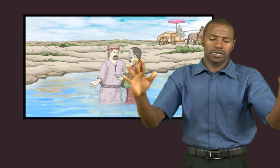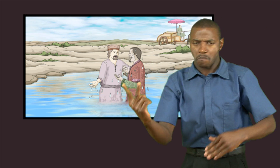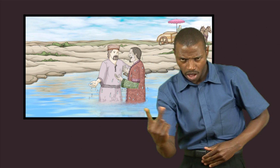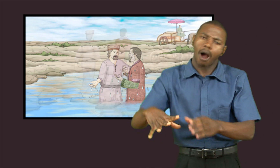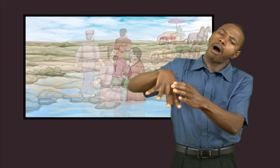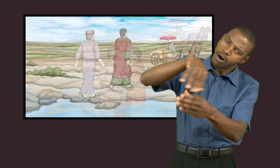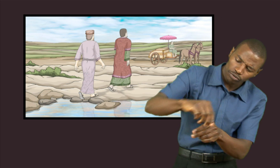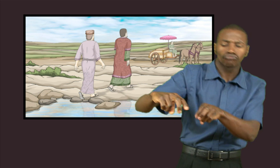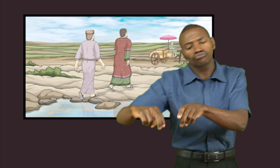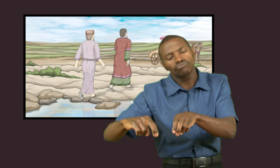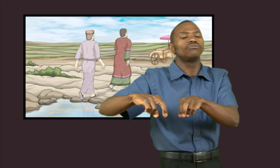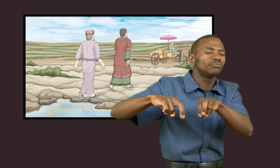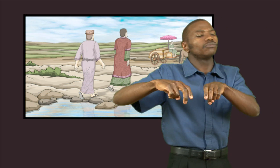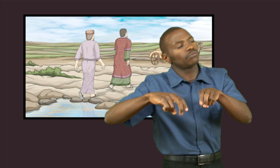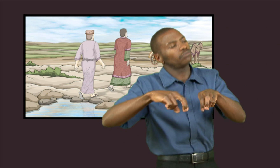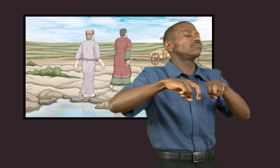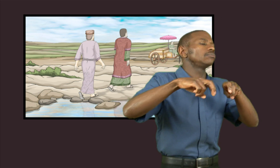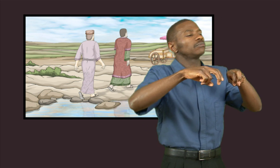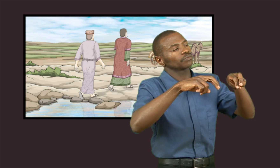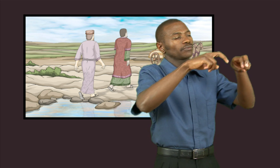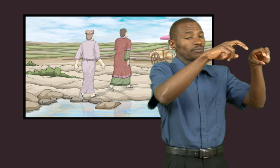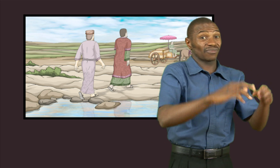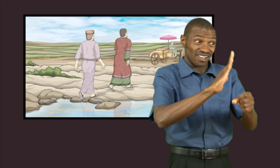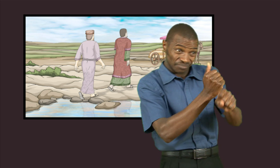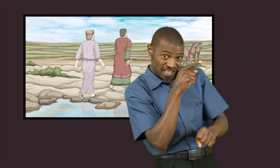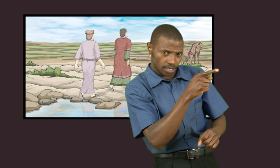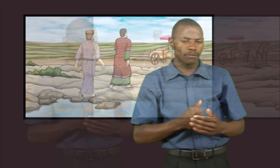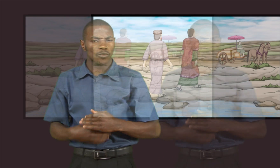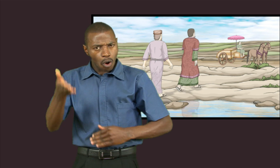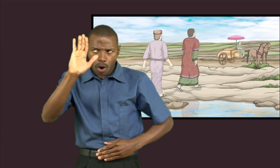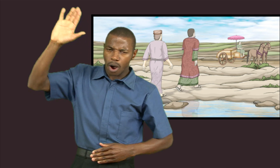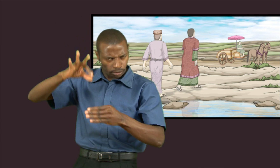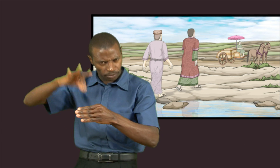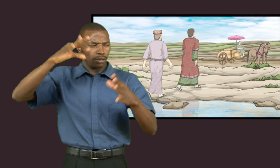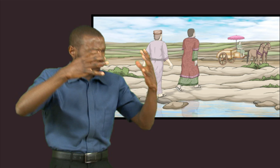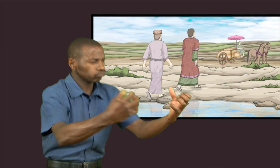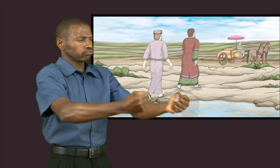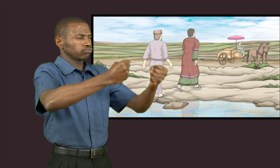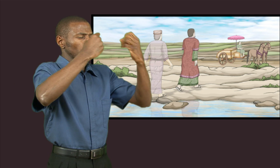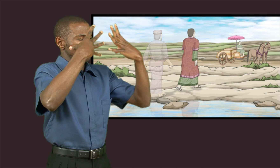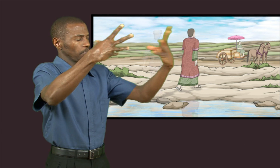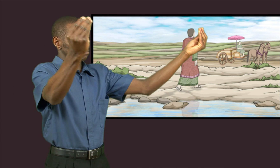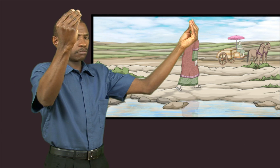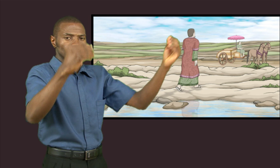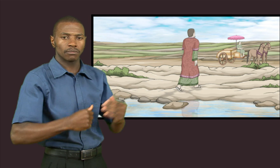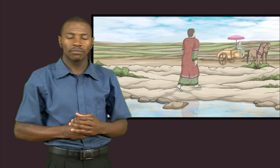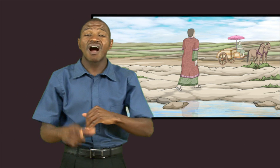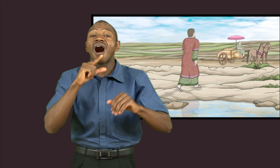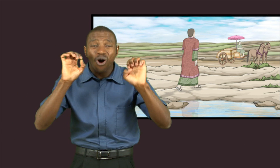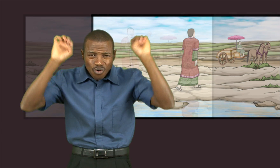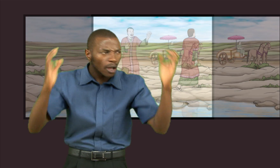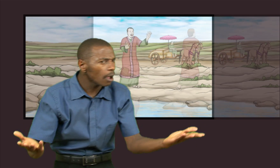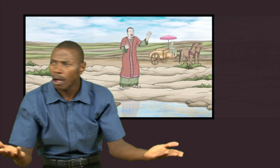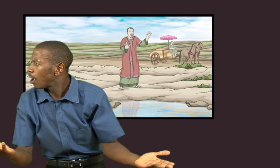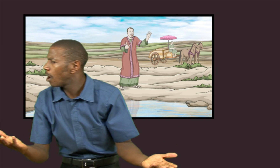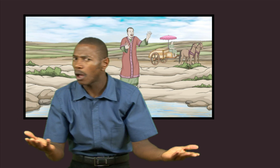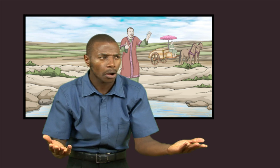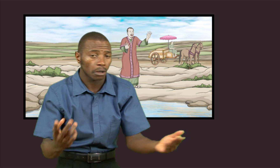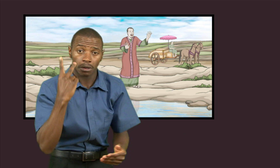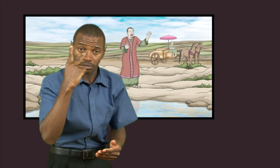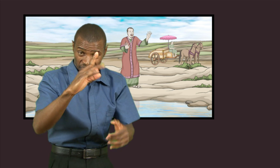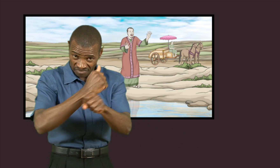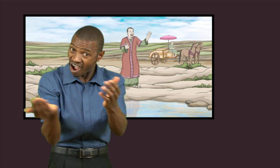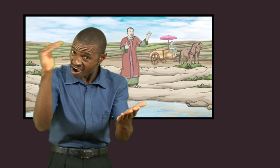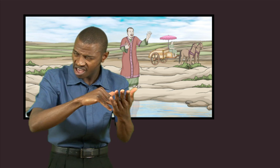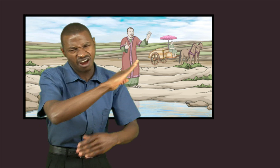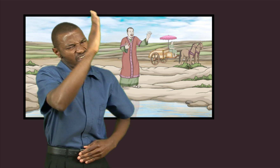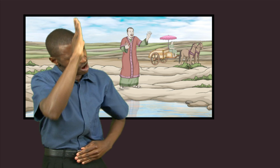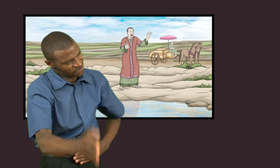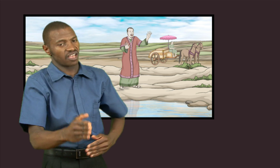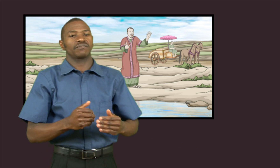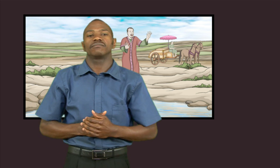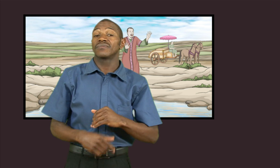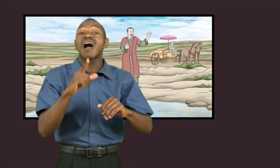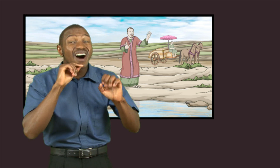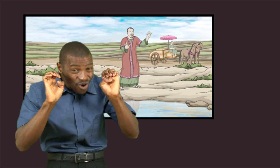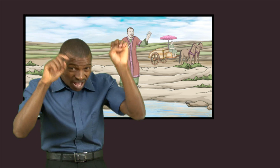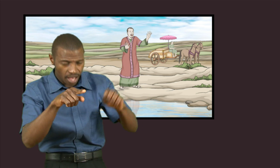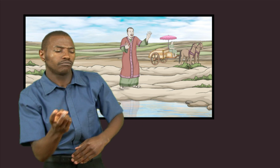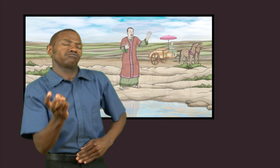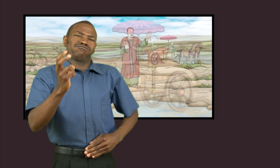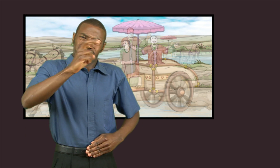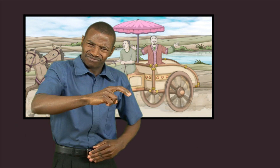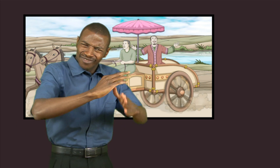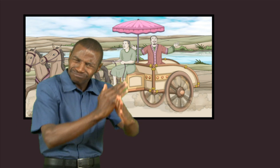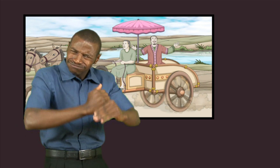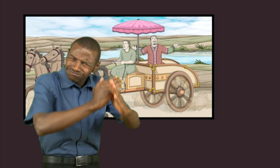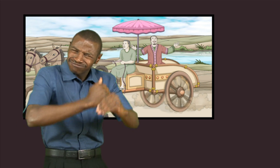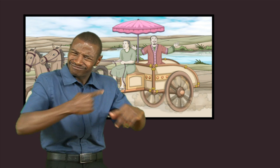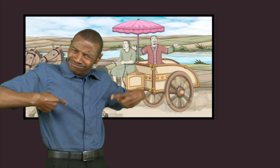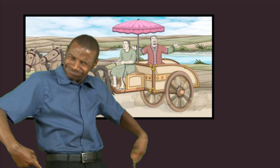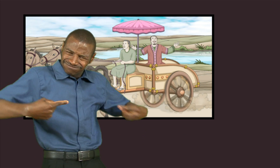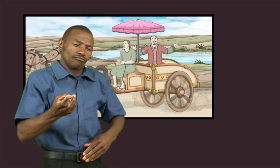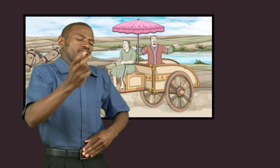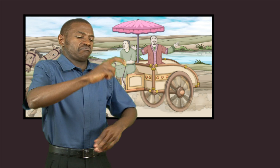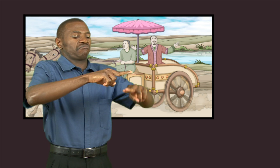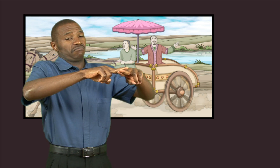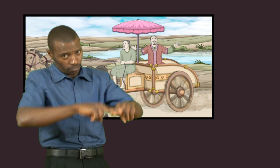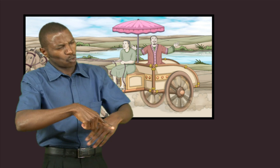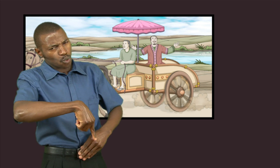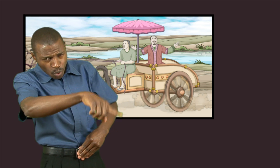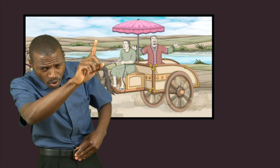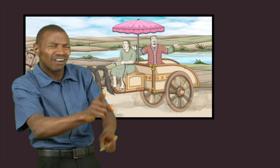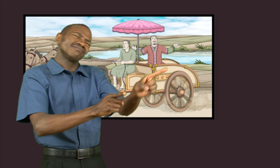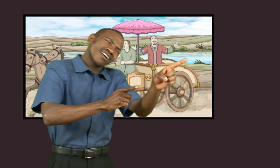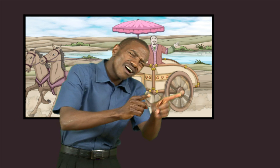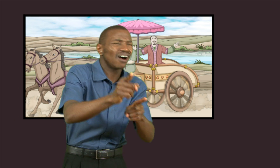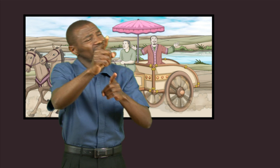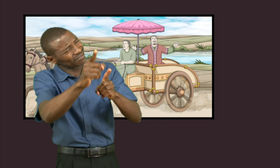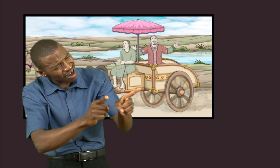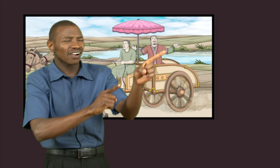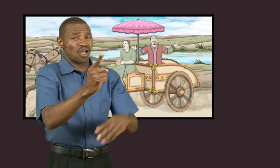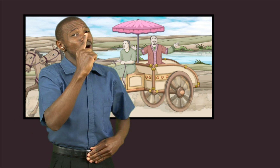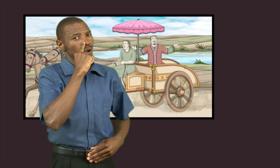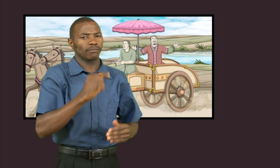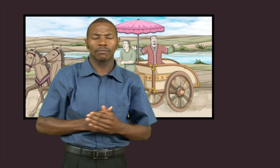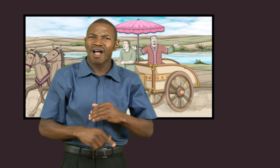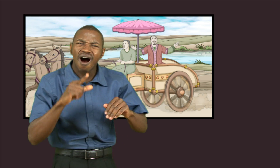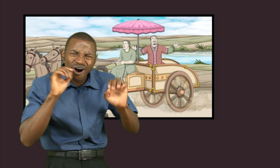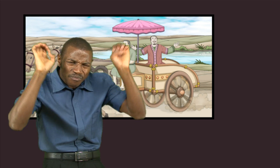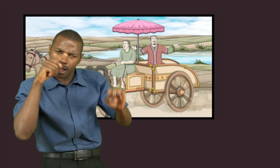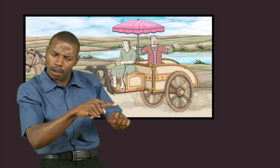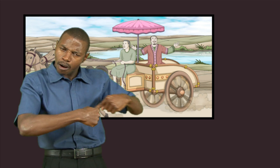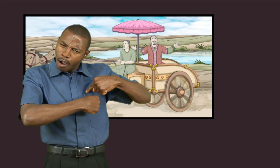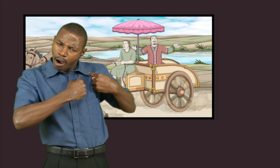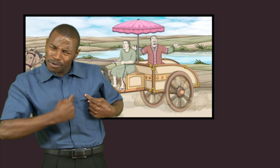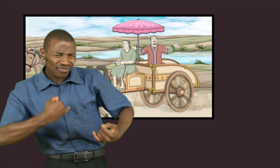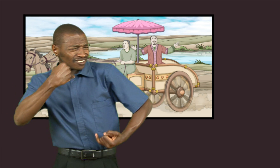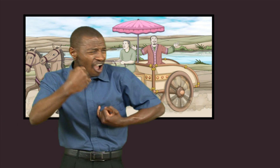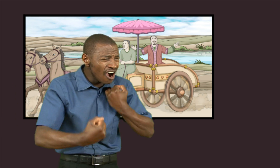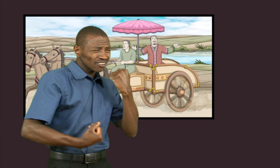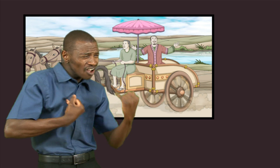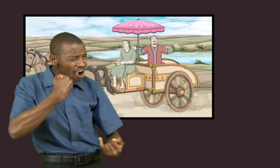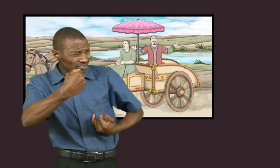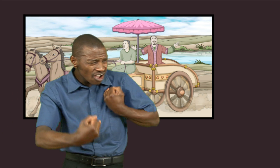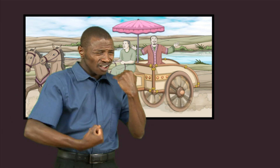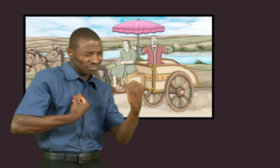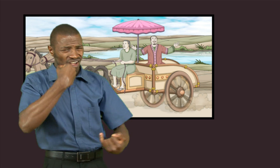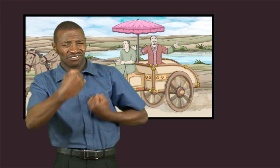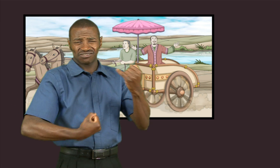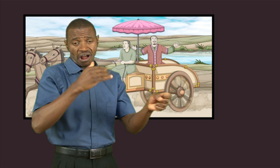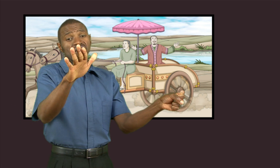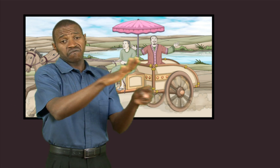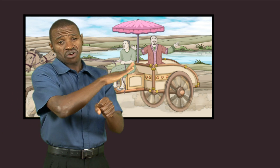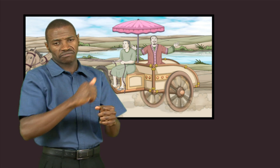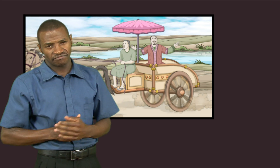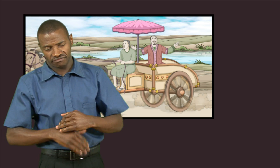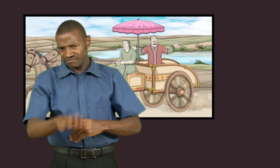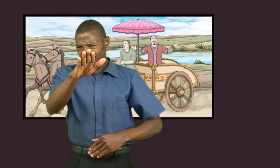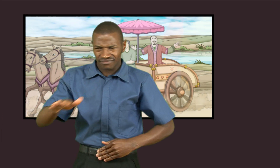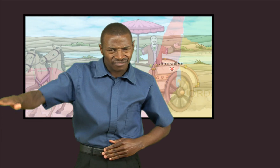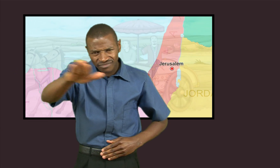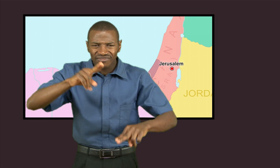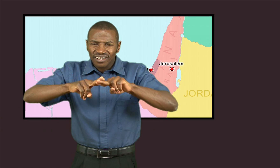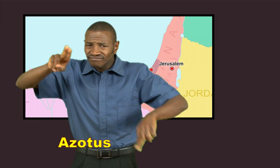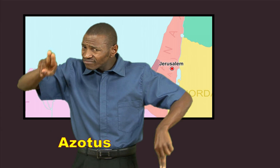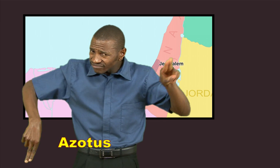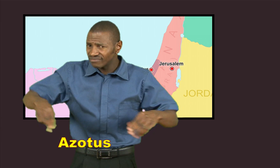When they came up out of the water, the Spirit of the Lord carried Philip away, and the eunuch saw him no more, but went on his way rejoicing.